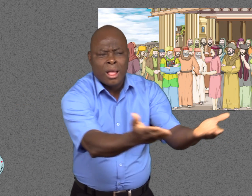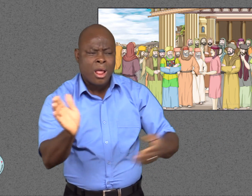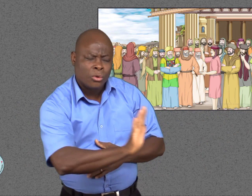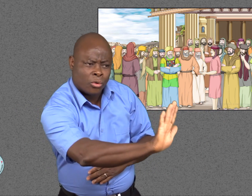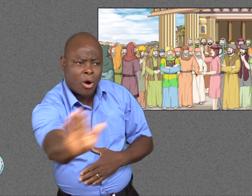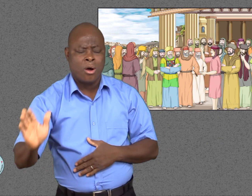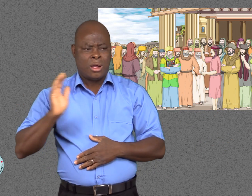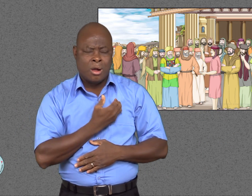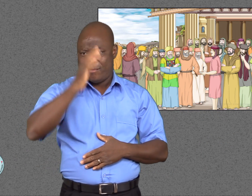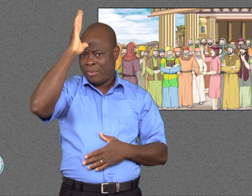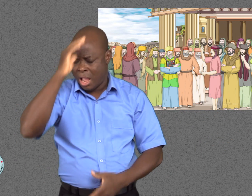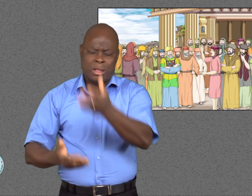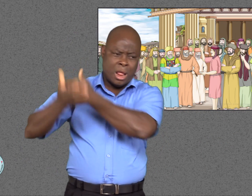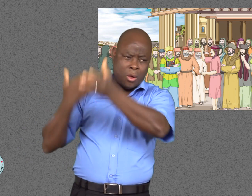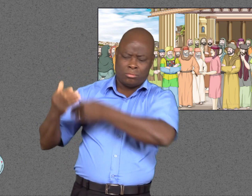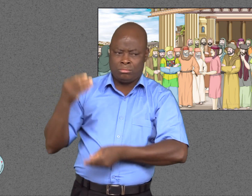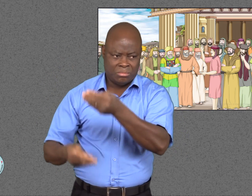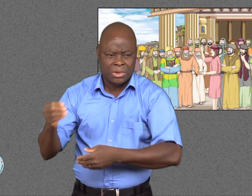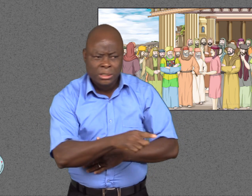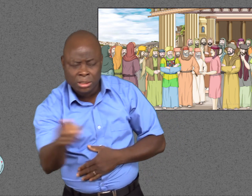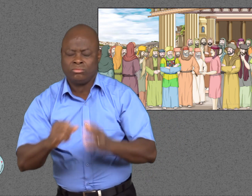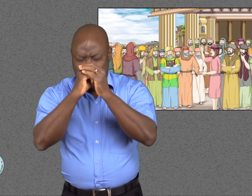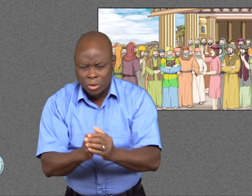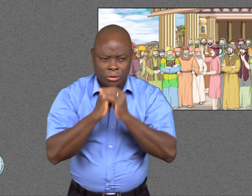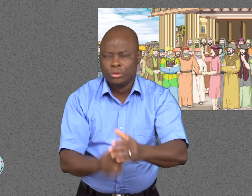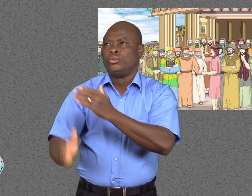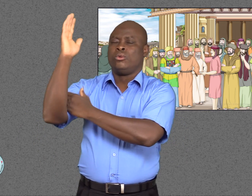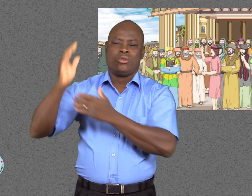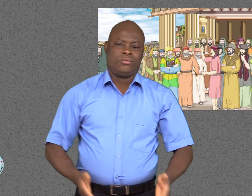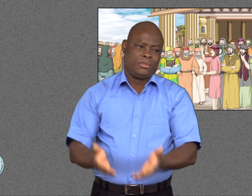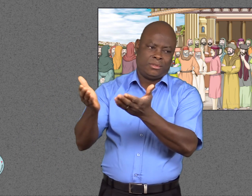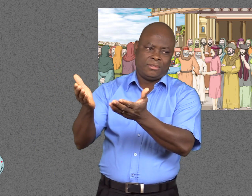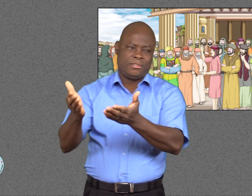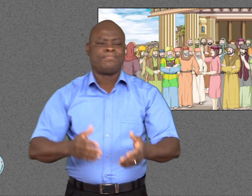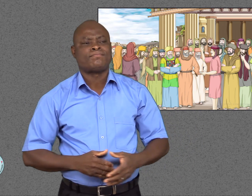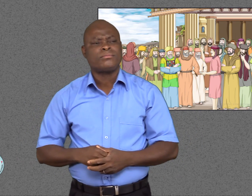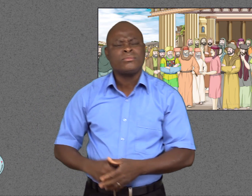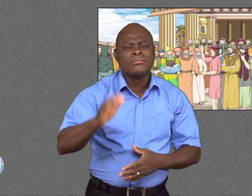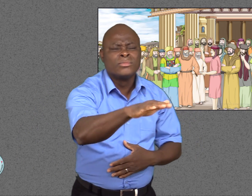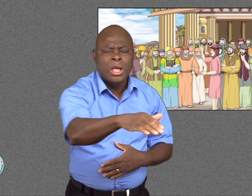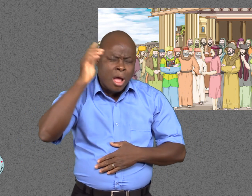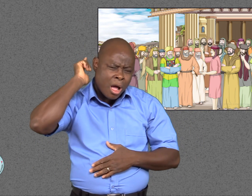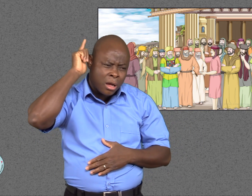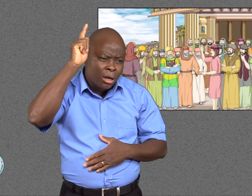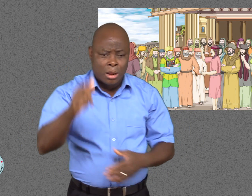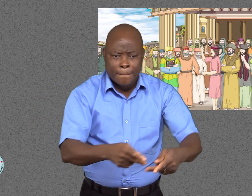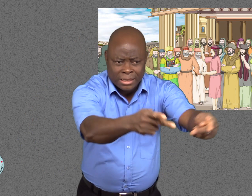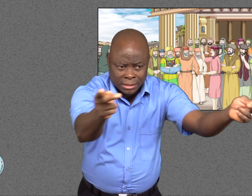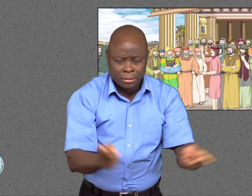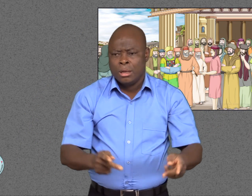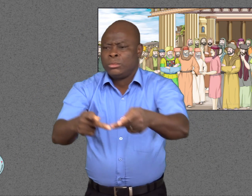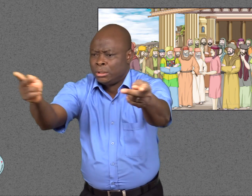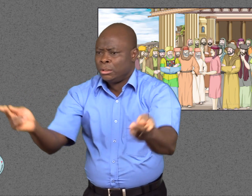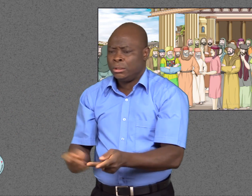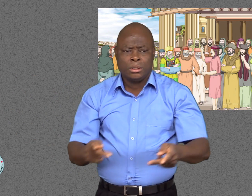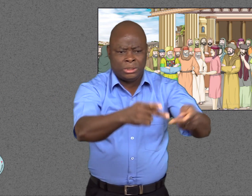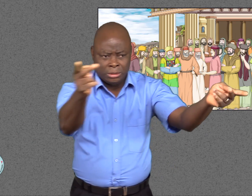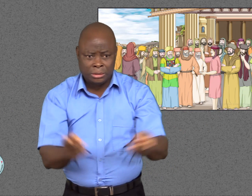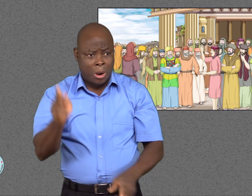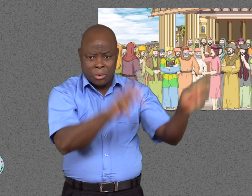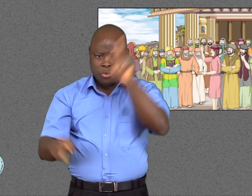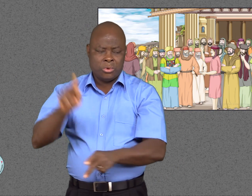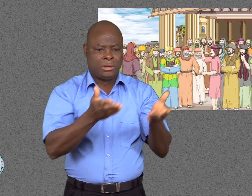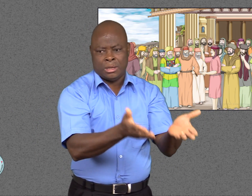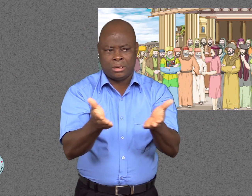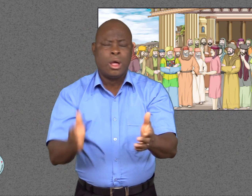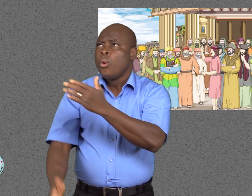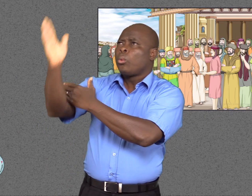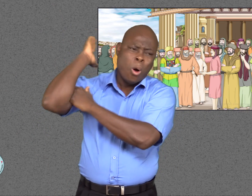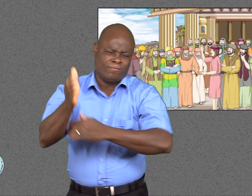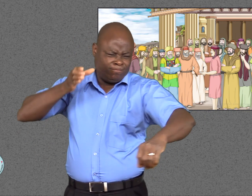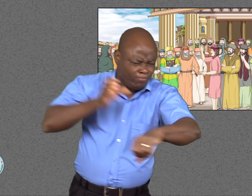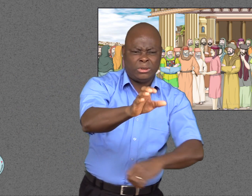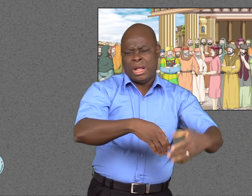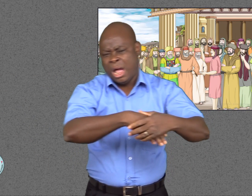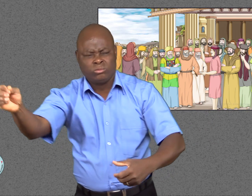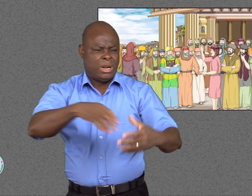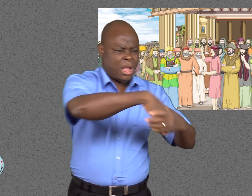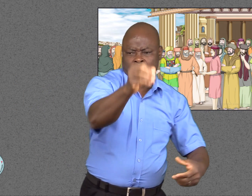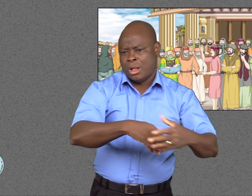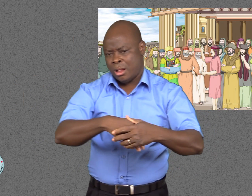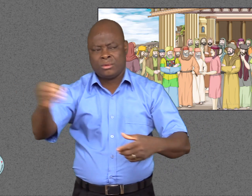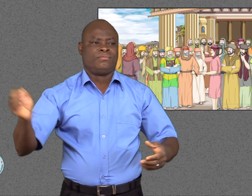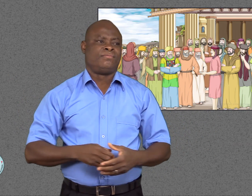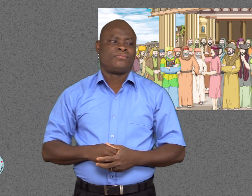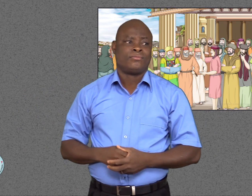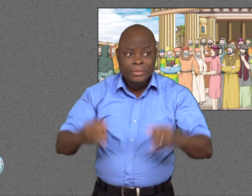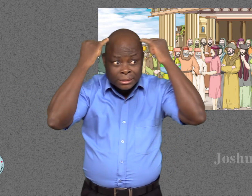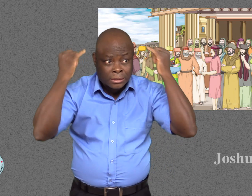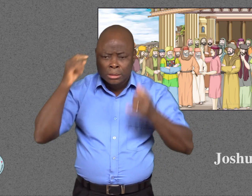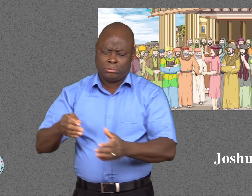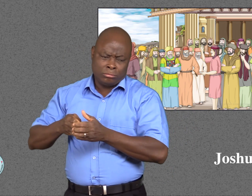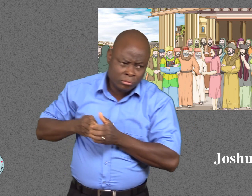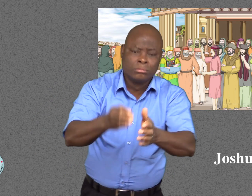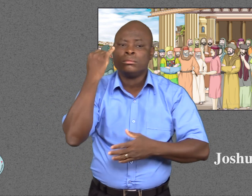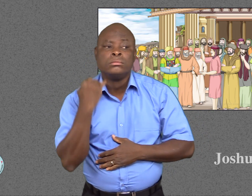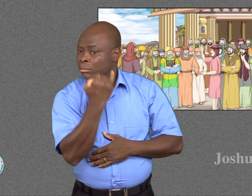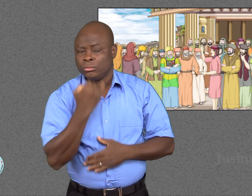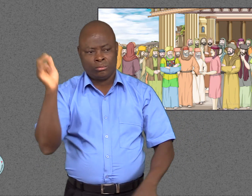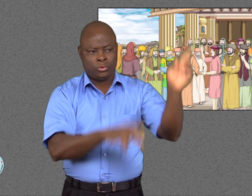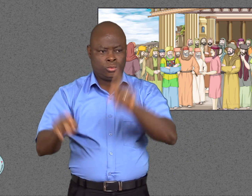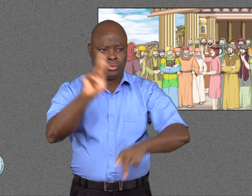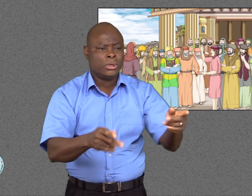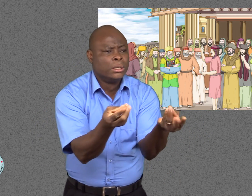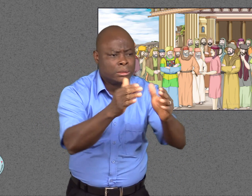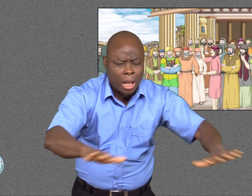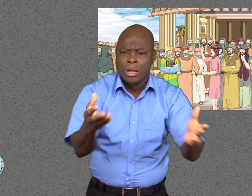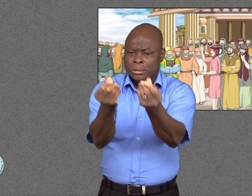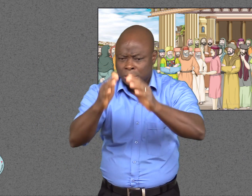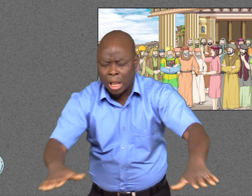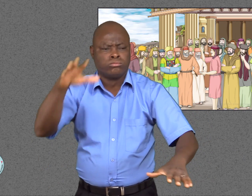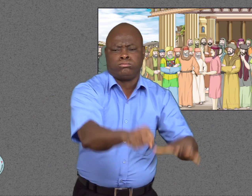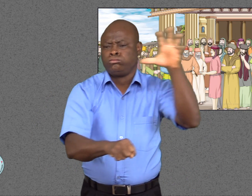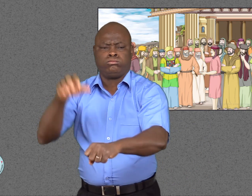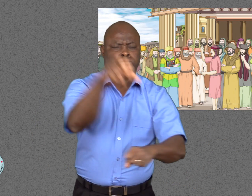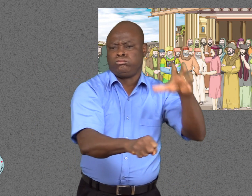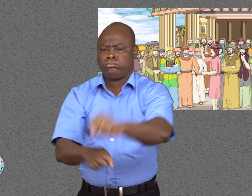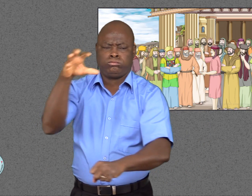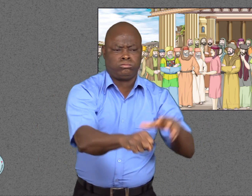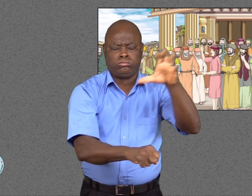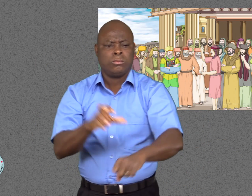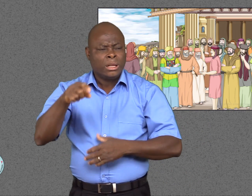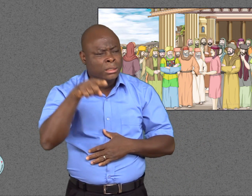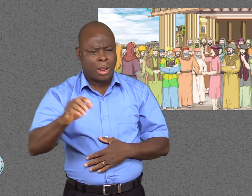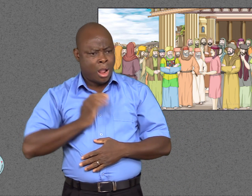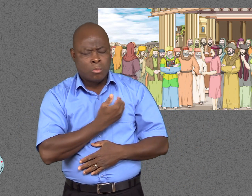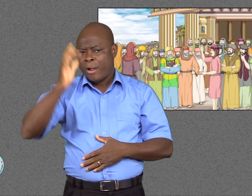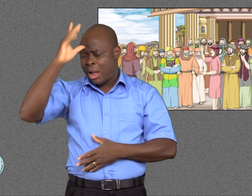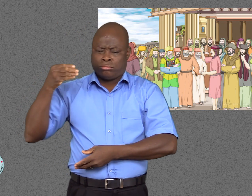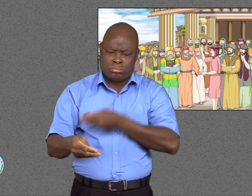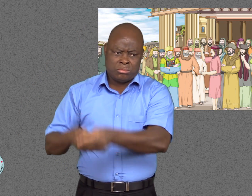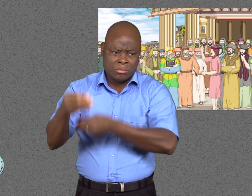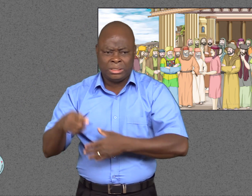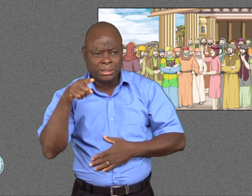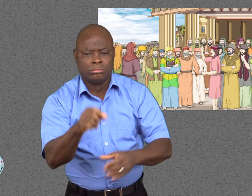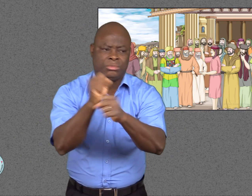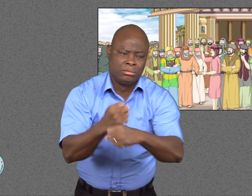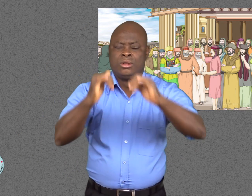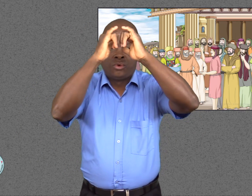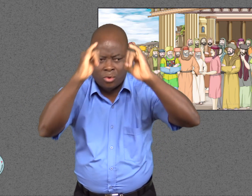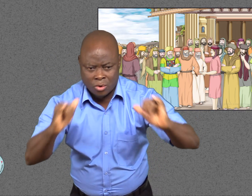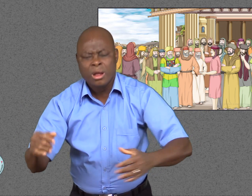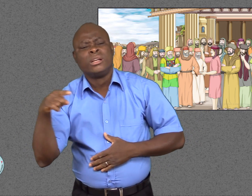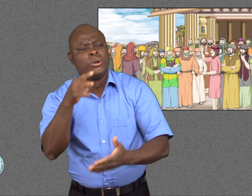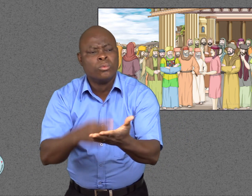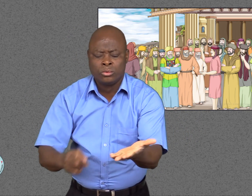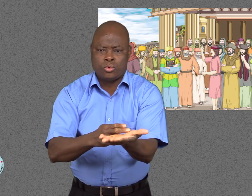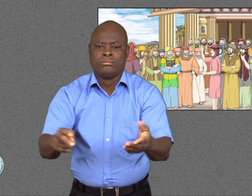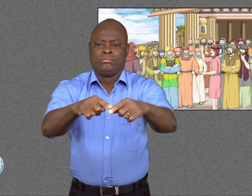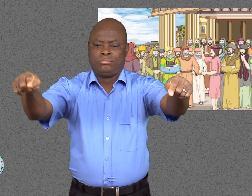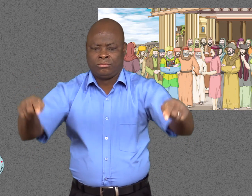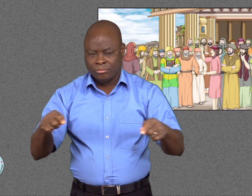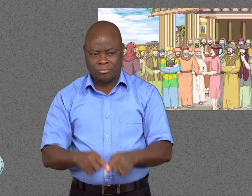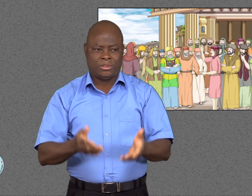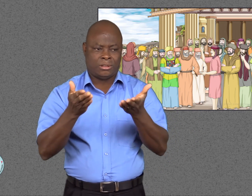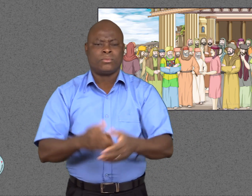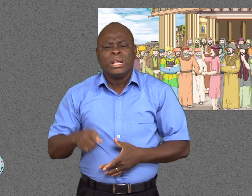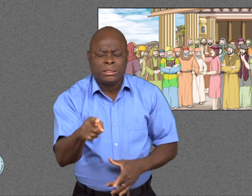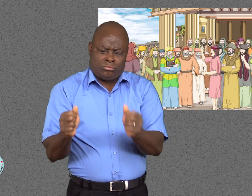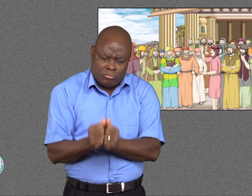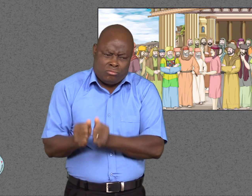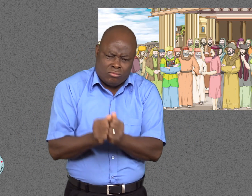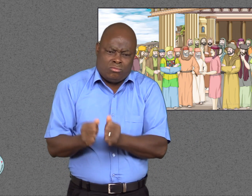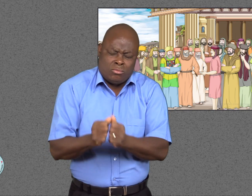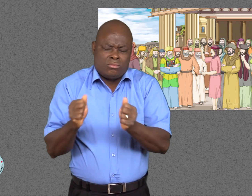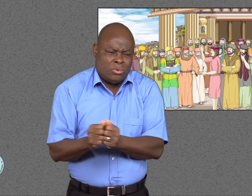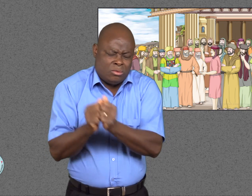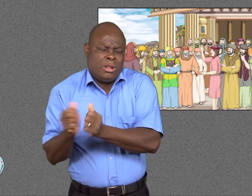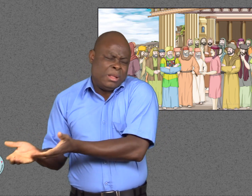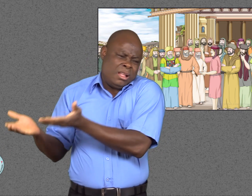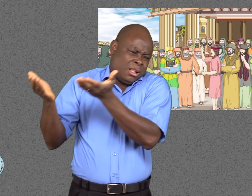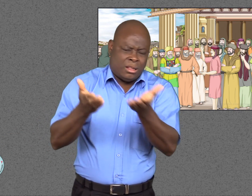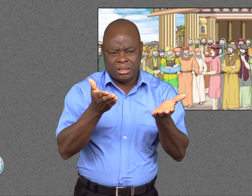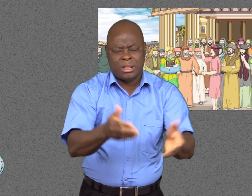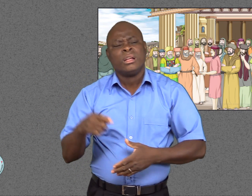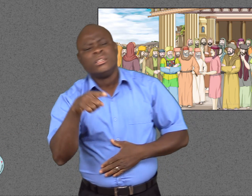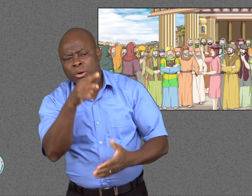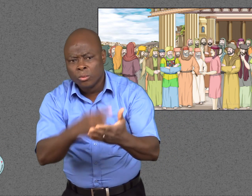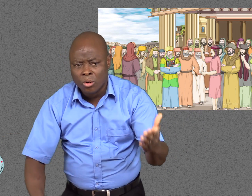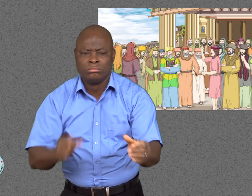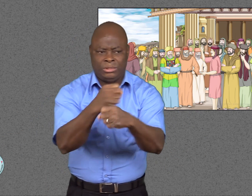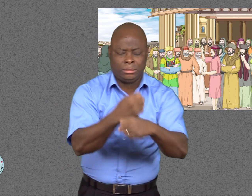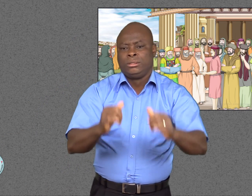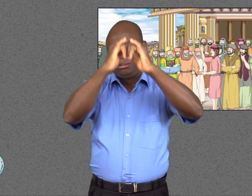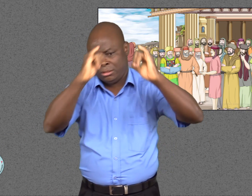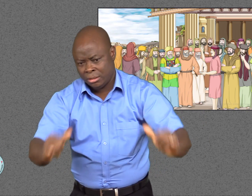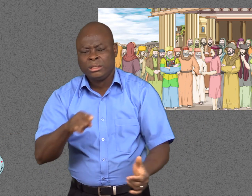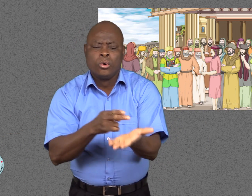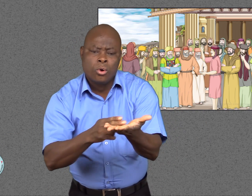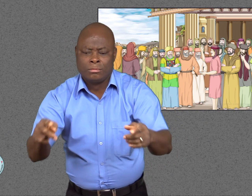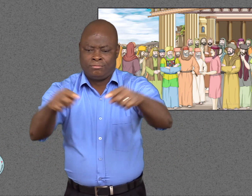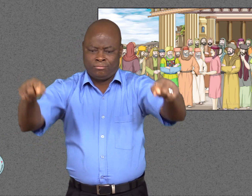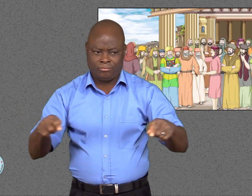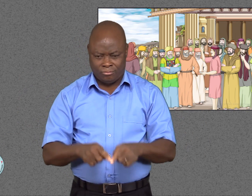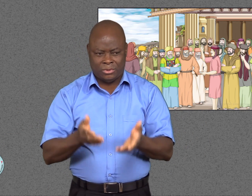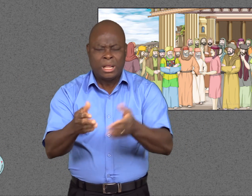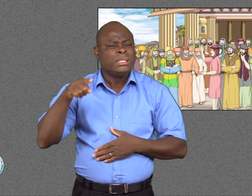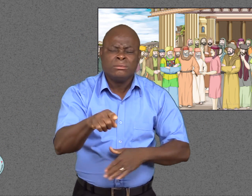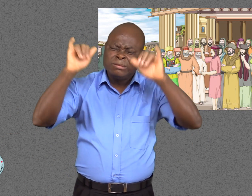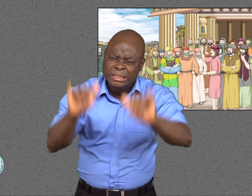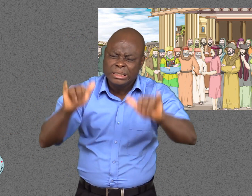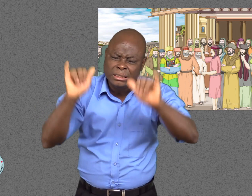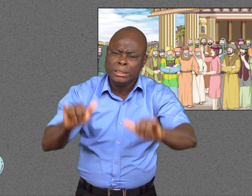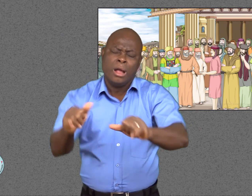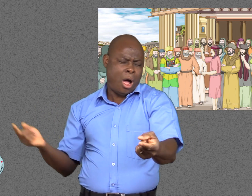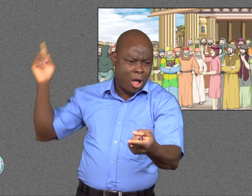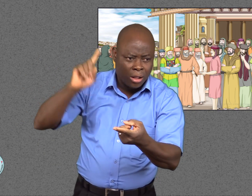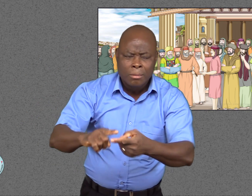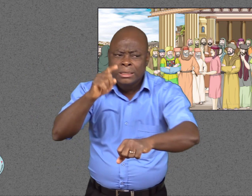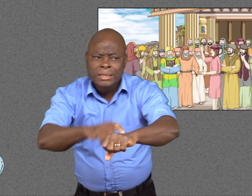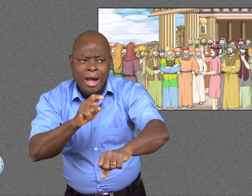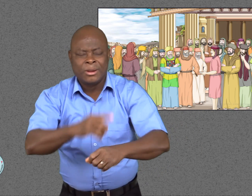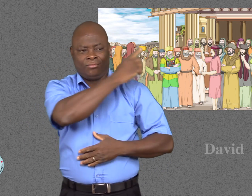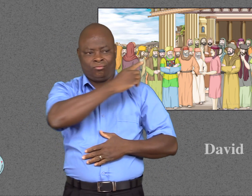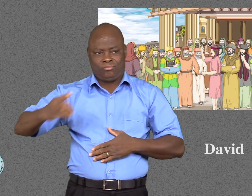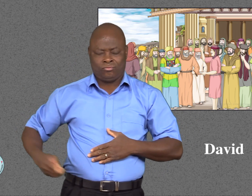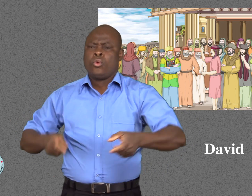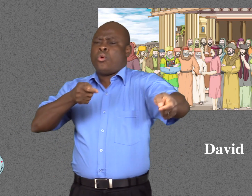And our fathers who received it brought it in with Joshua when they dispossessed the nations God drove out before them.